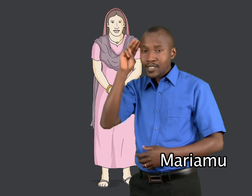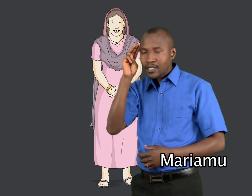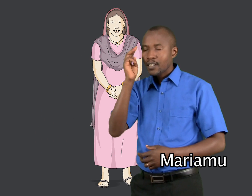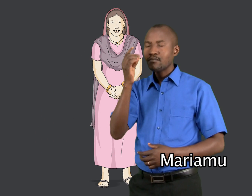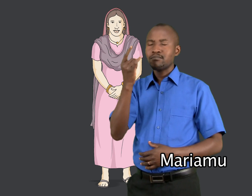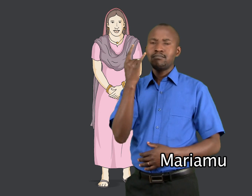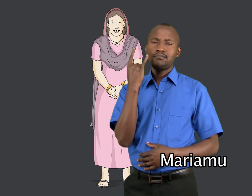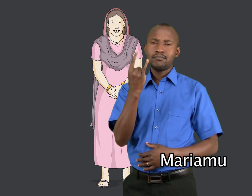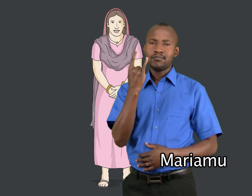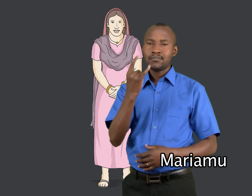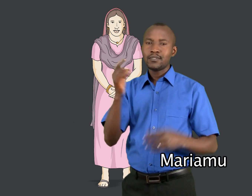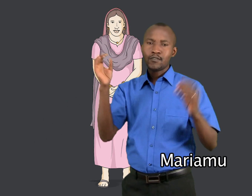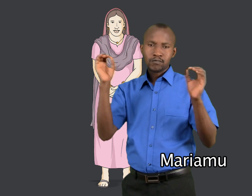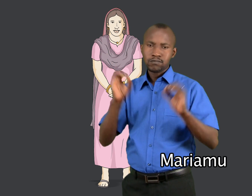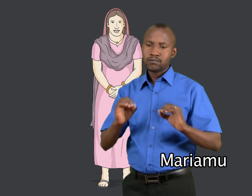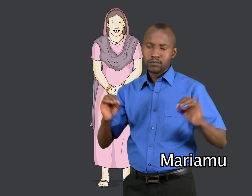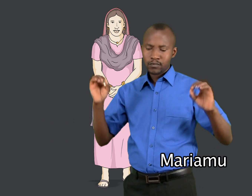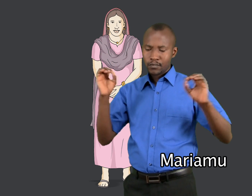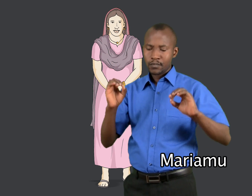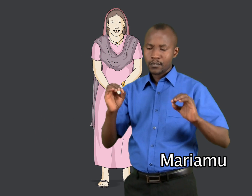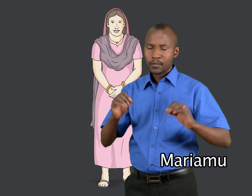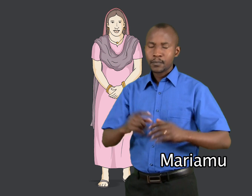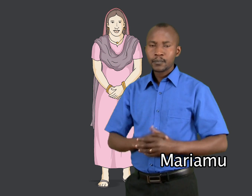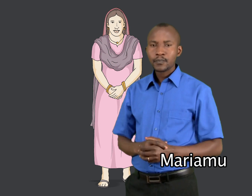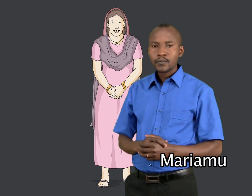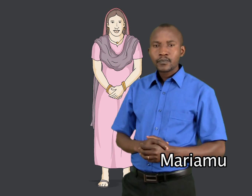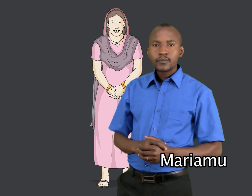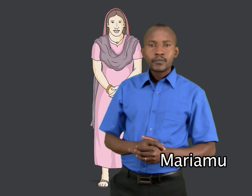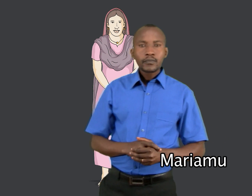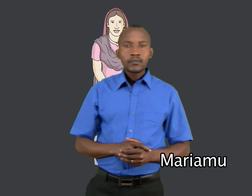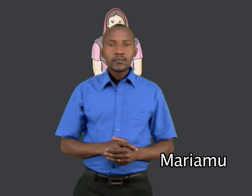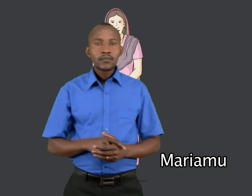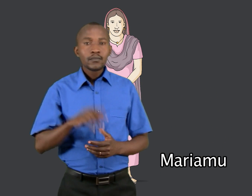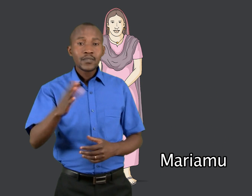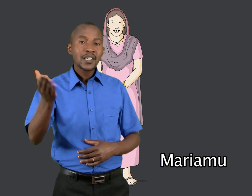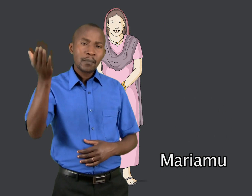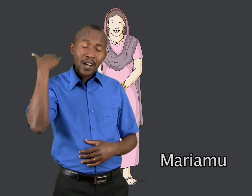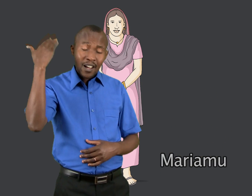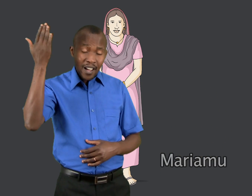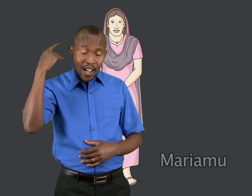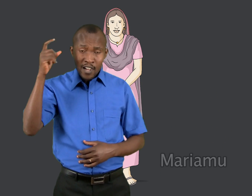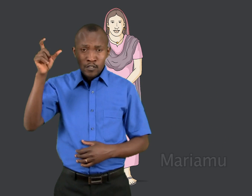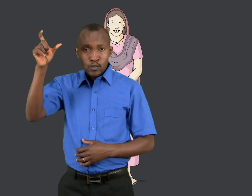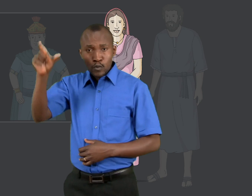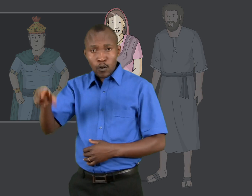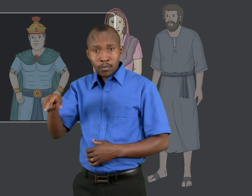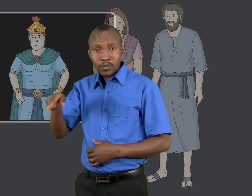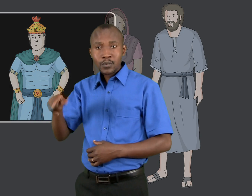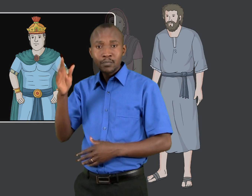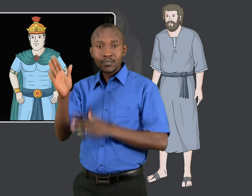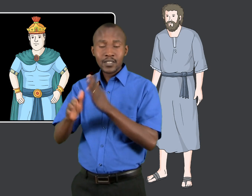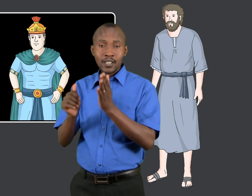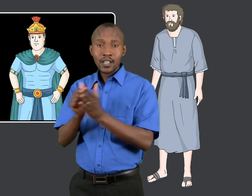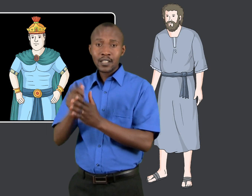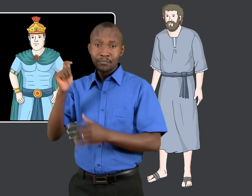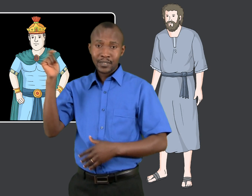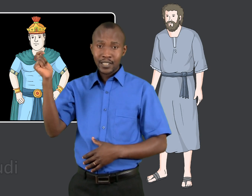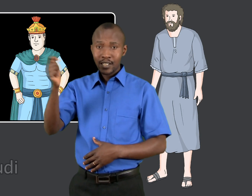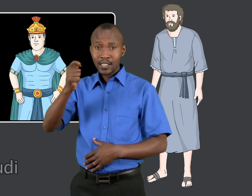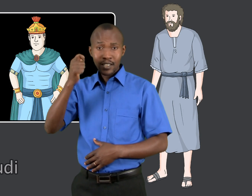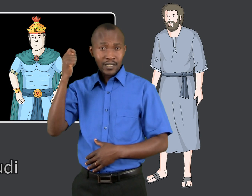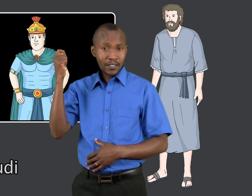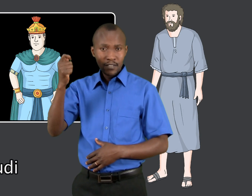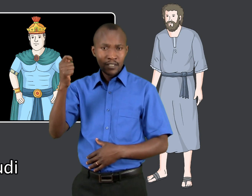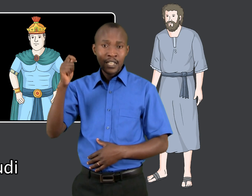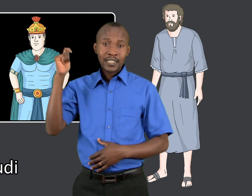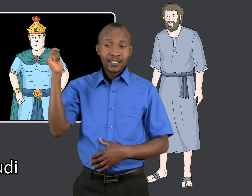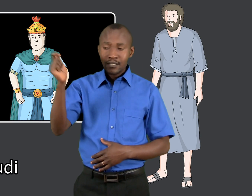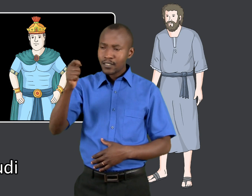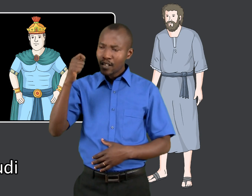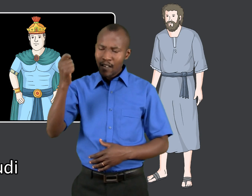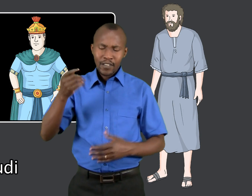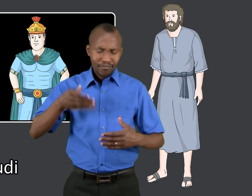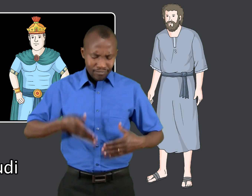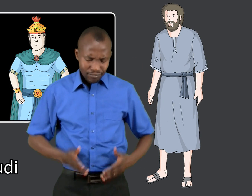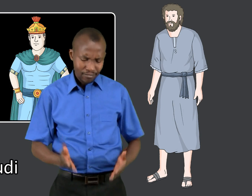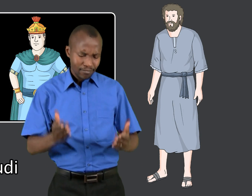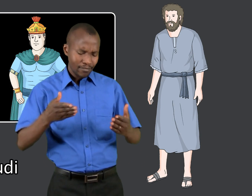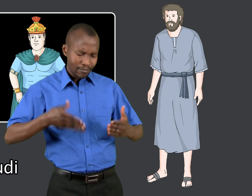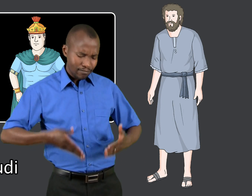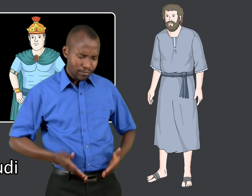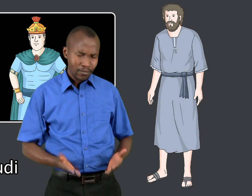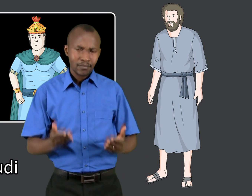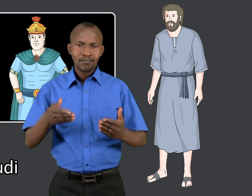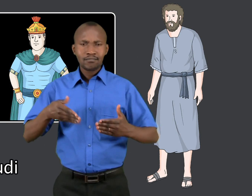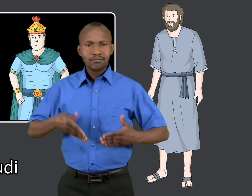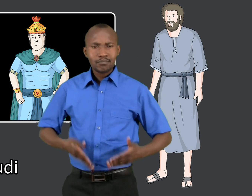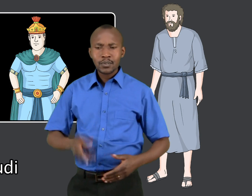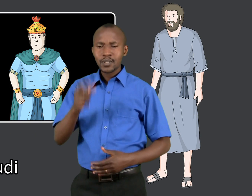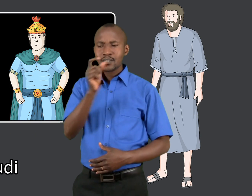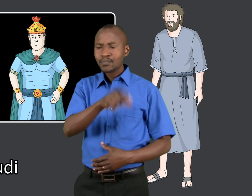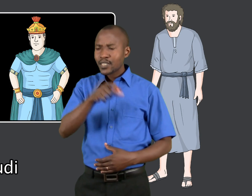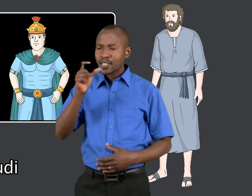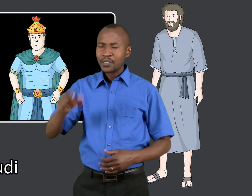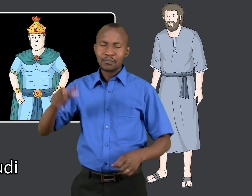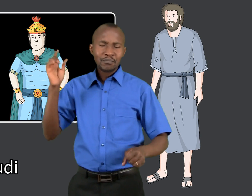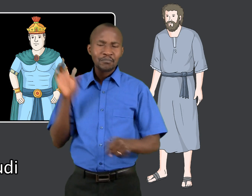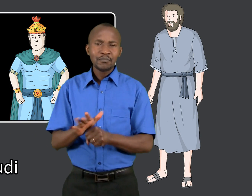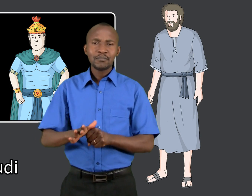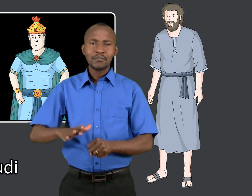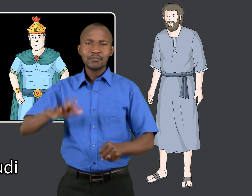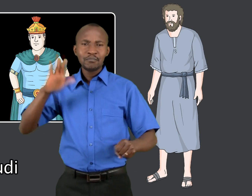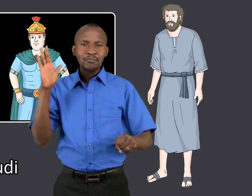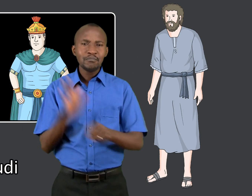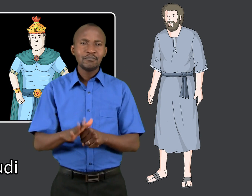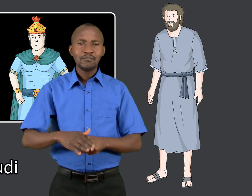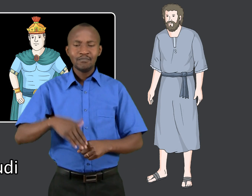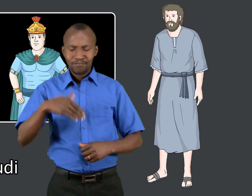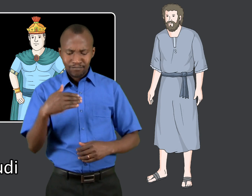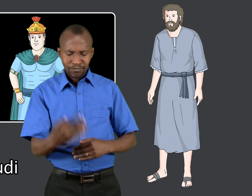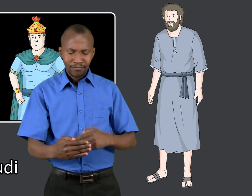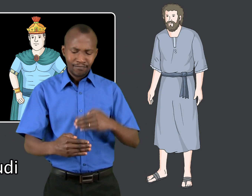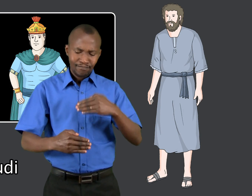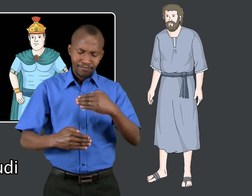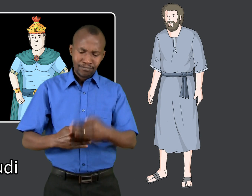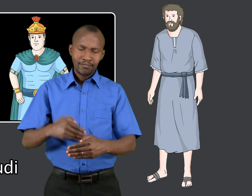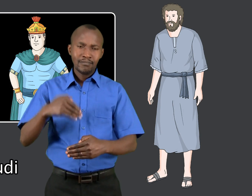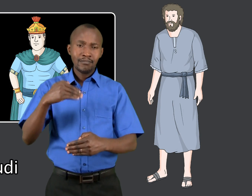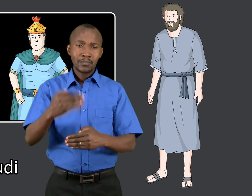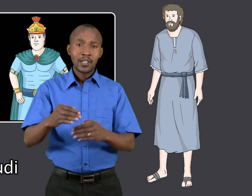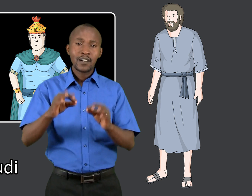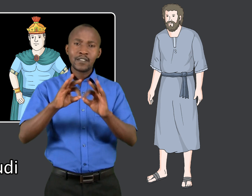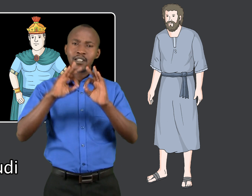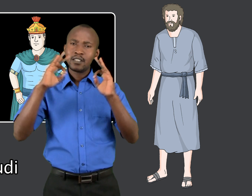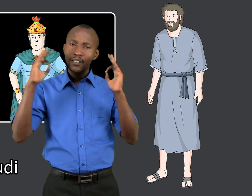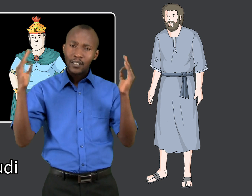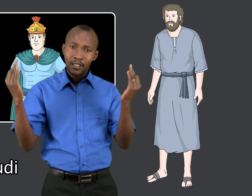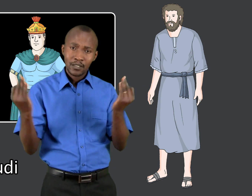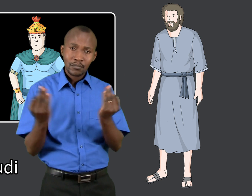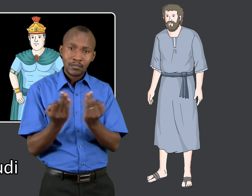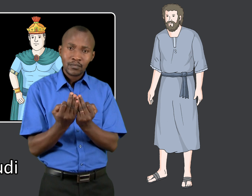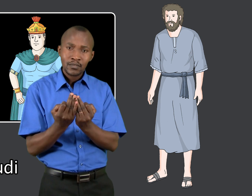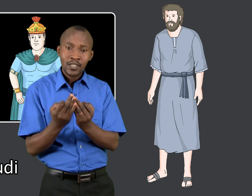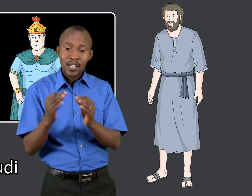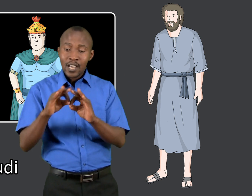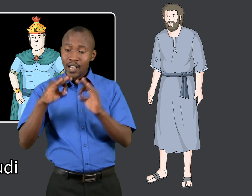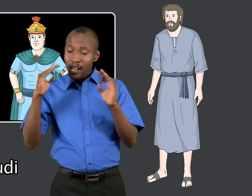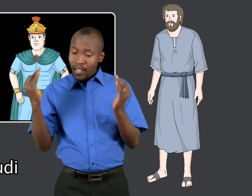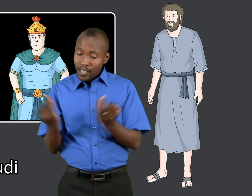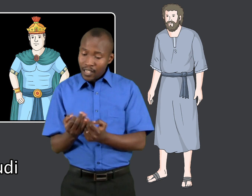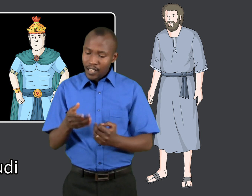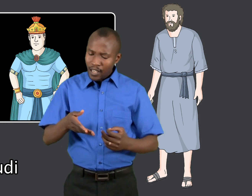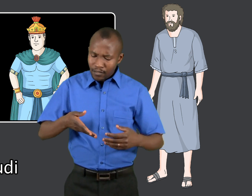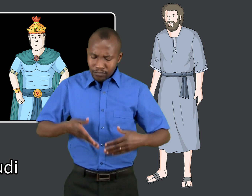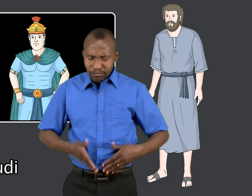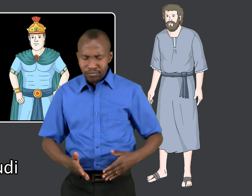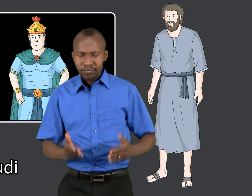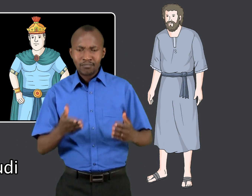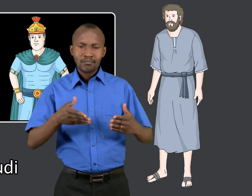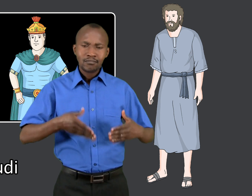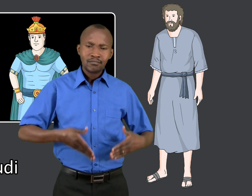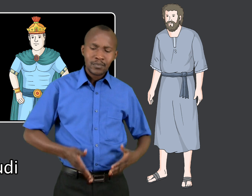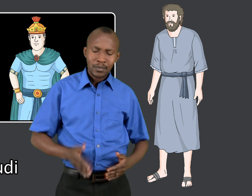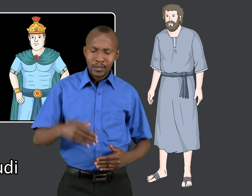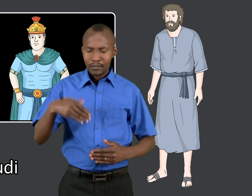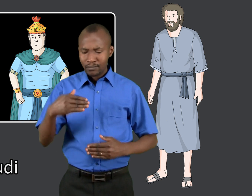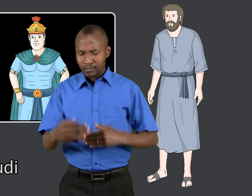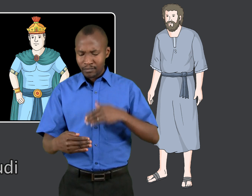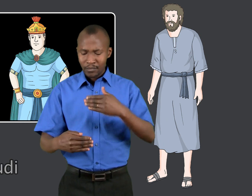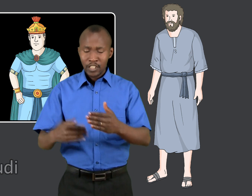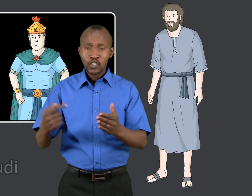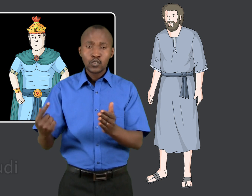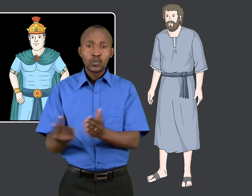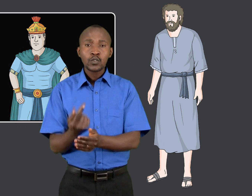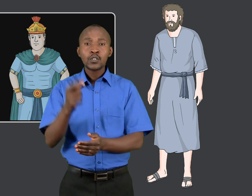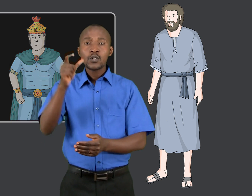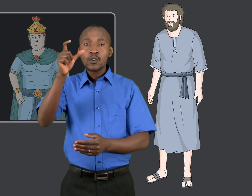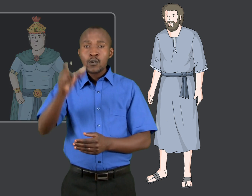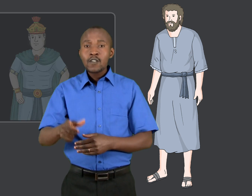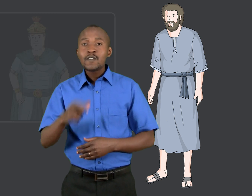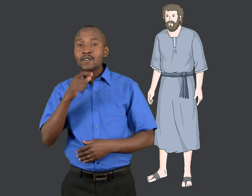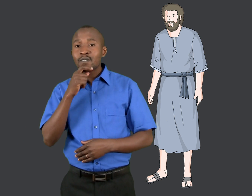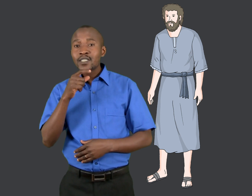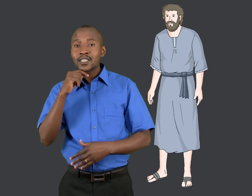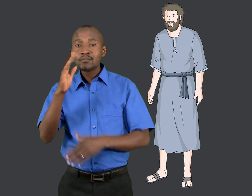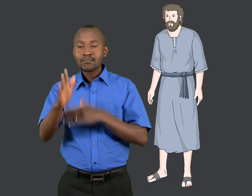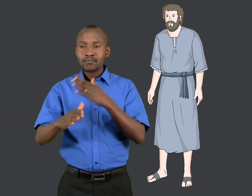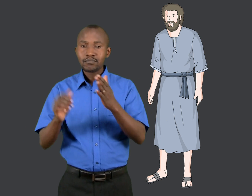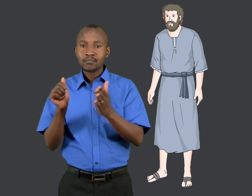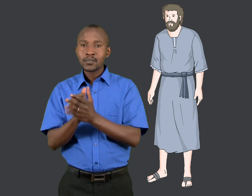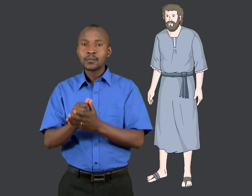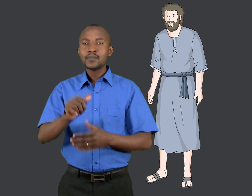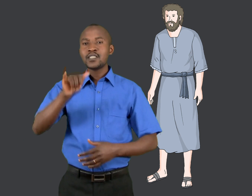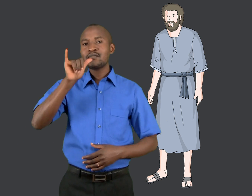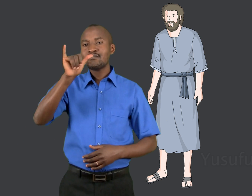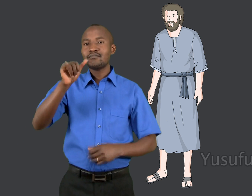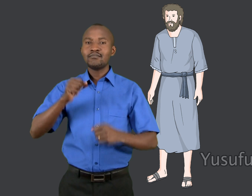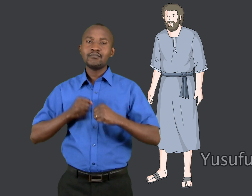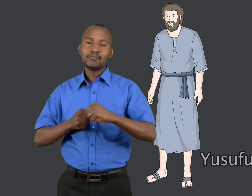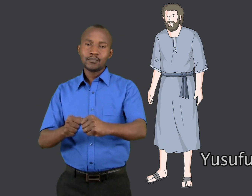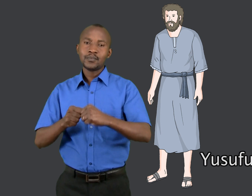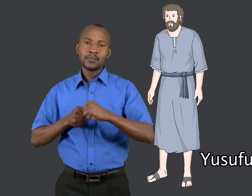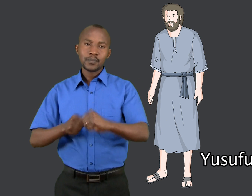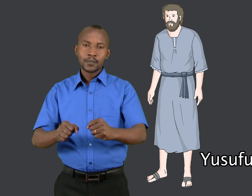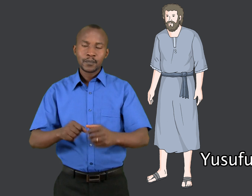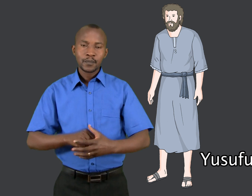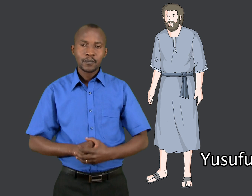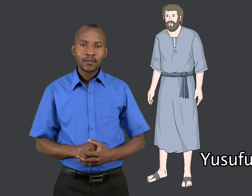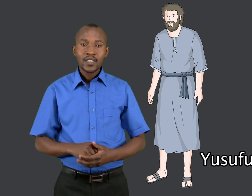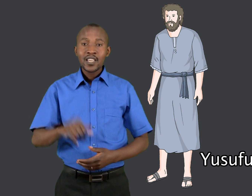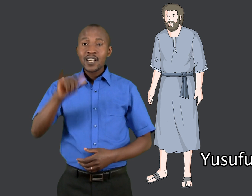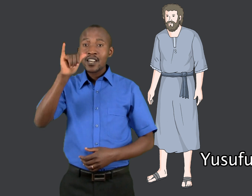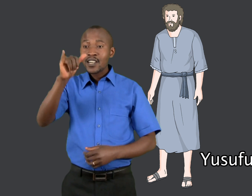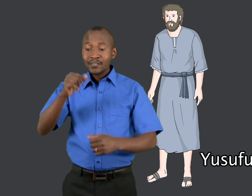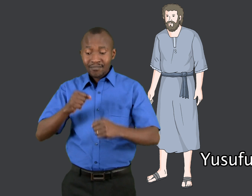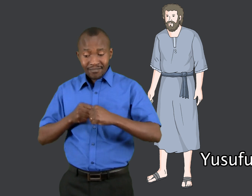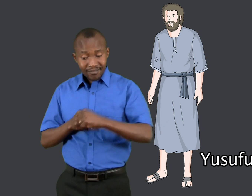But after he had pondered these things, an angel of the Lord appeared to him in a dream and said, “Joseph, son of David, do not be afraid to embrace Mary as your wife, for the One conceived in her is from the Holy Spirit. She will give birth to a Son, and you are to give Him the name Jesus, because He will save His people from their sins.”